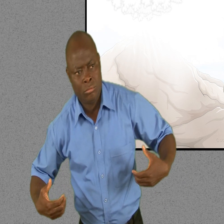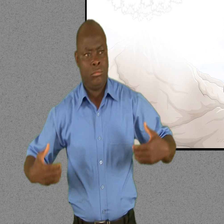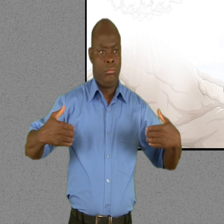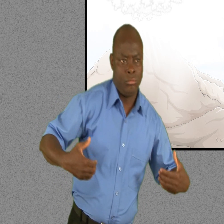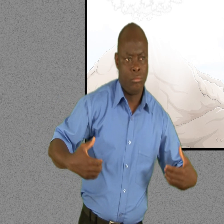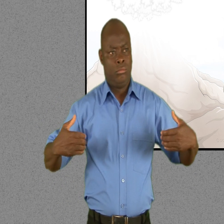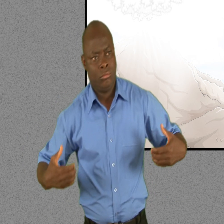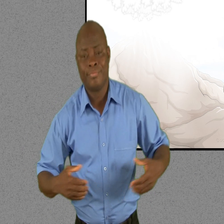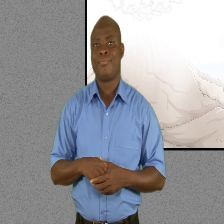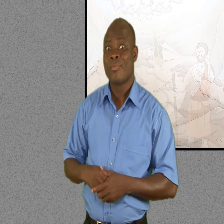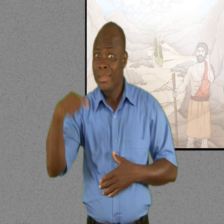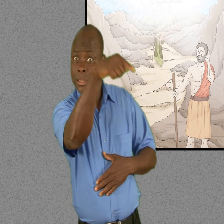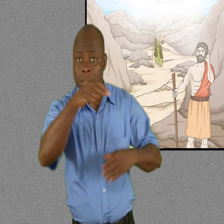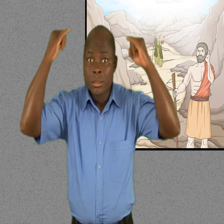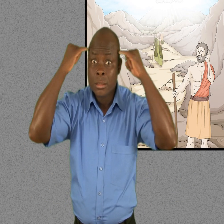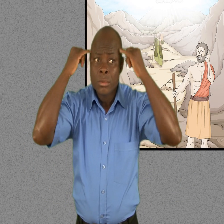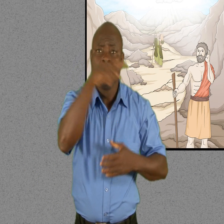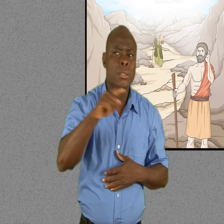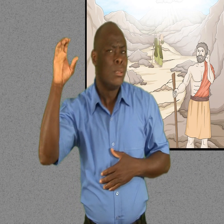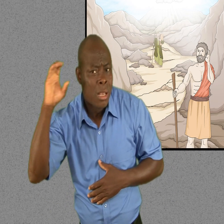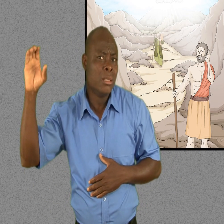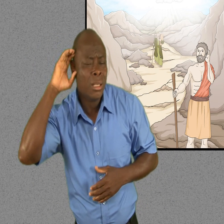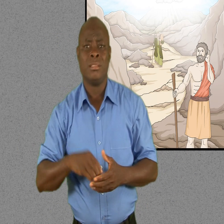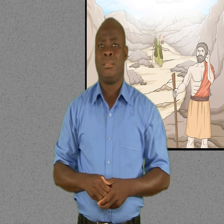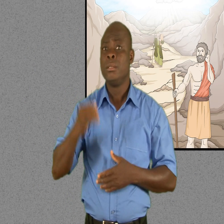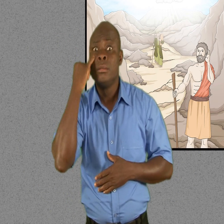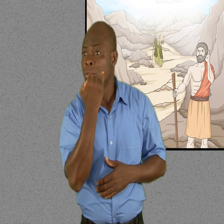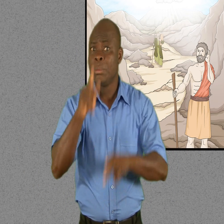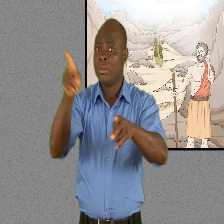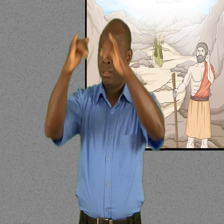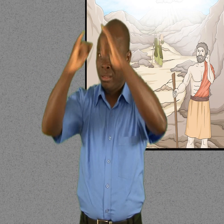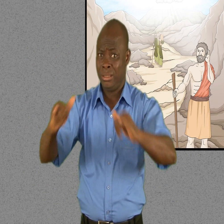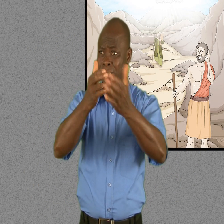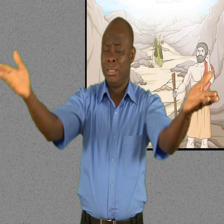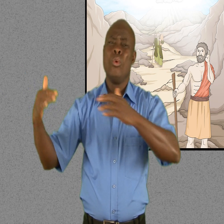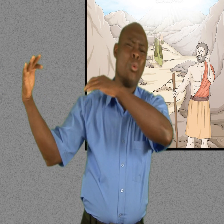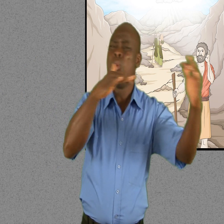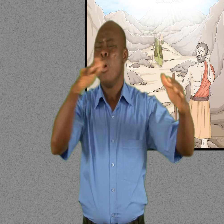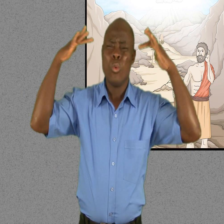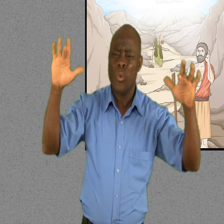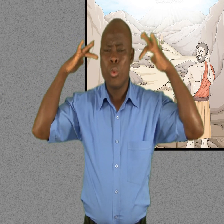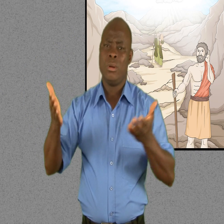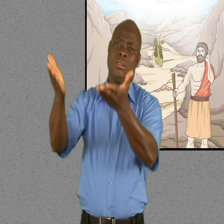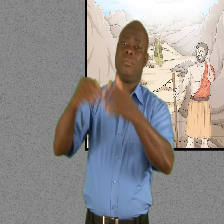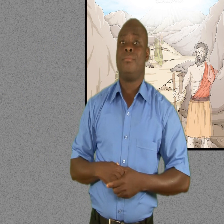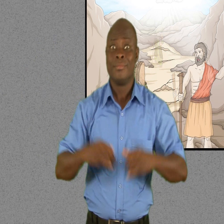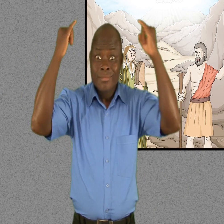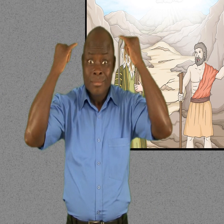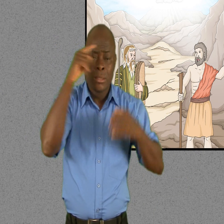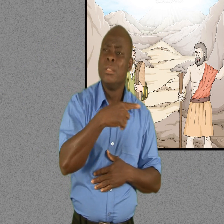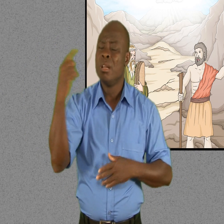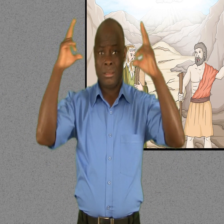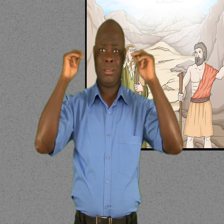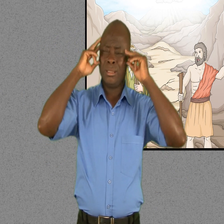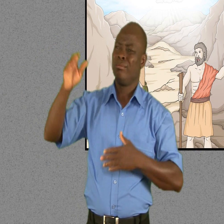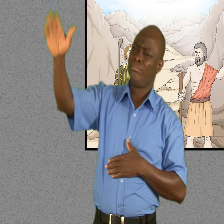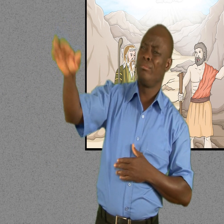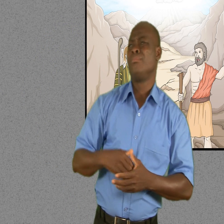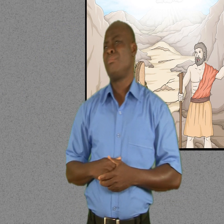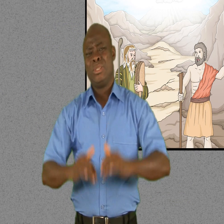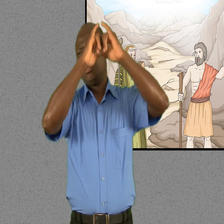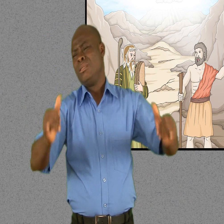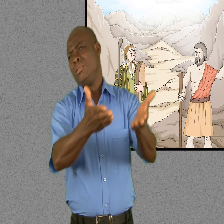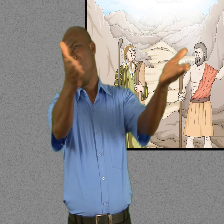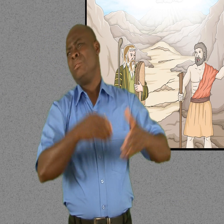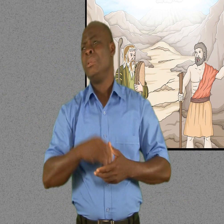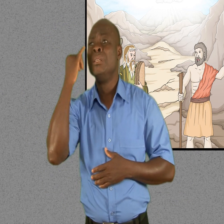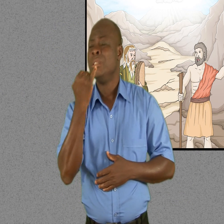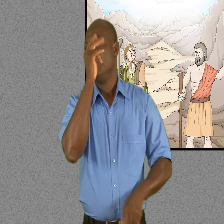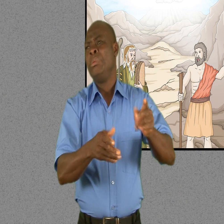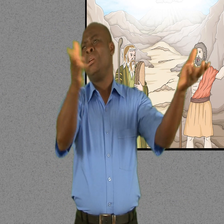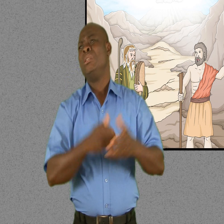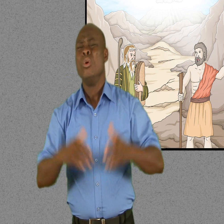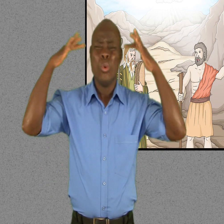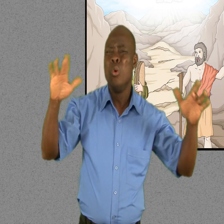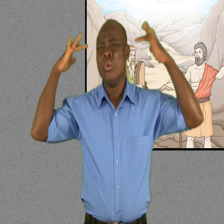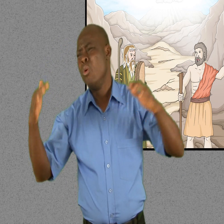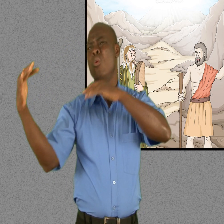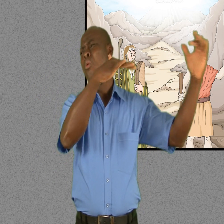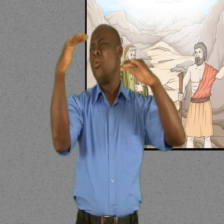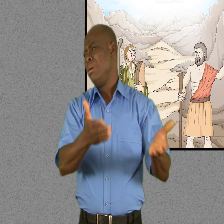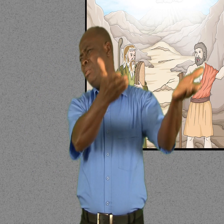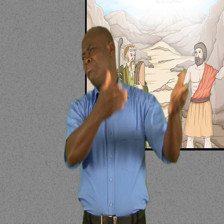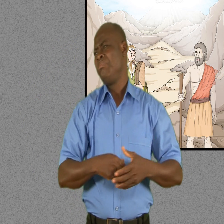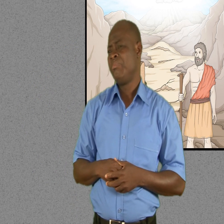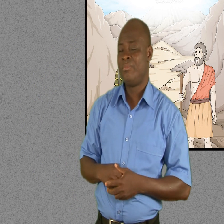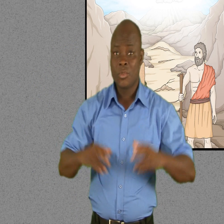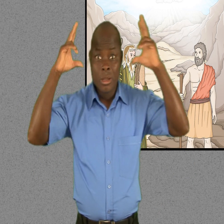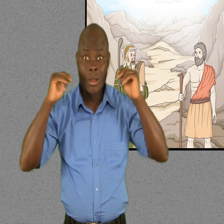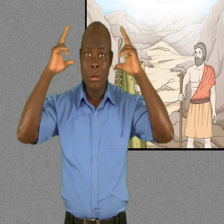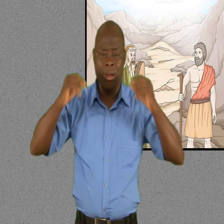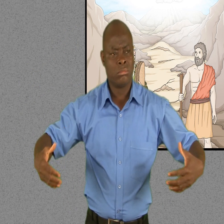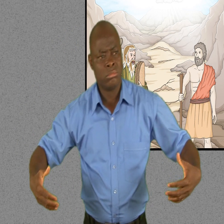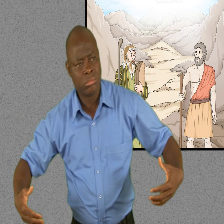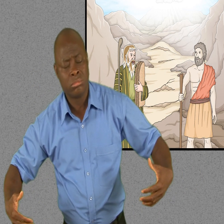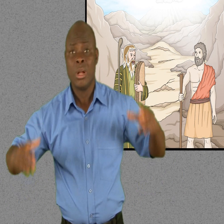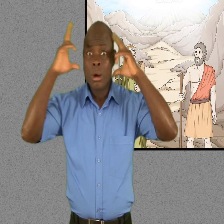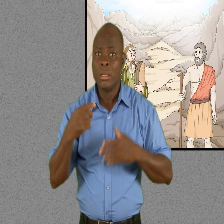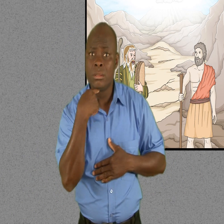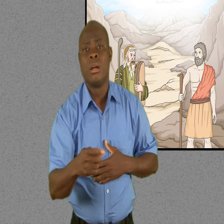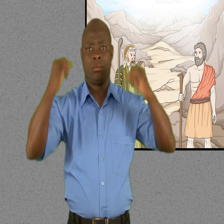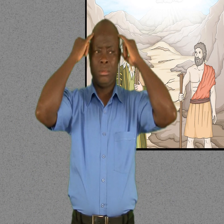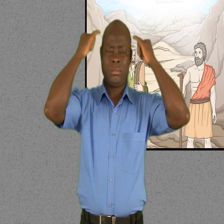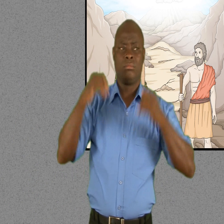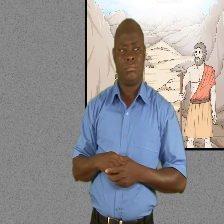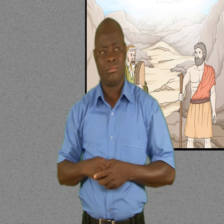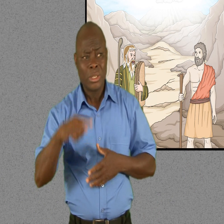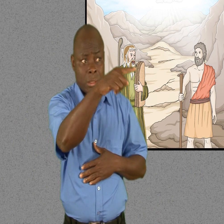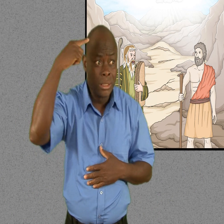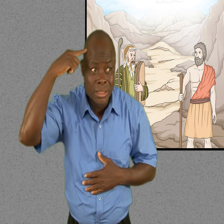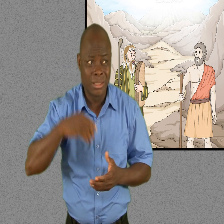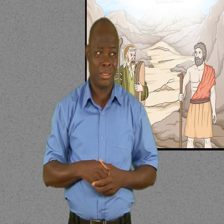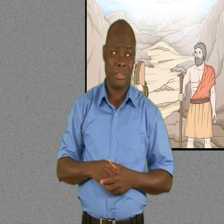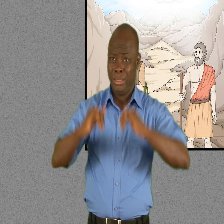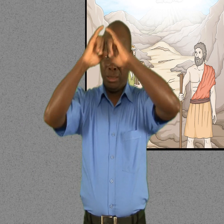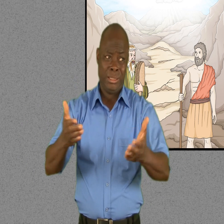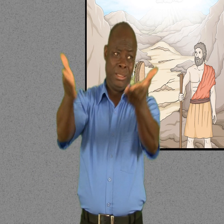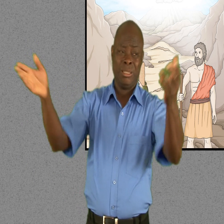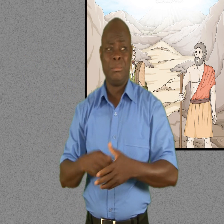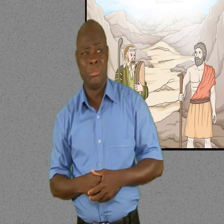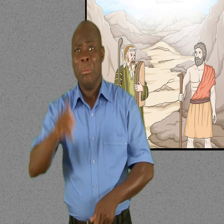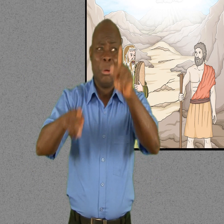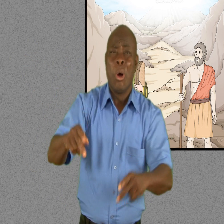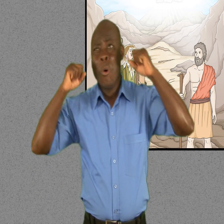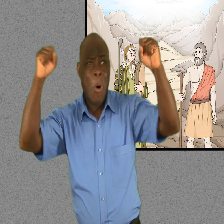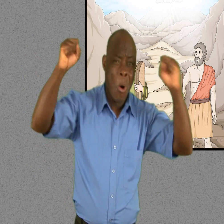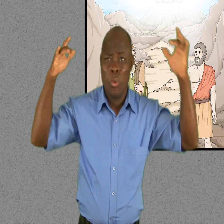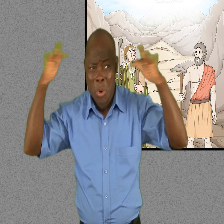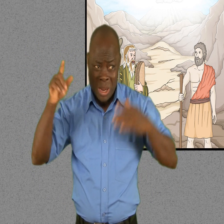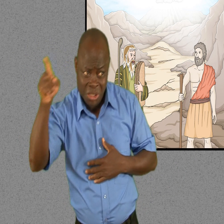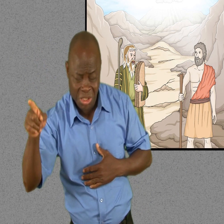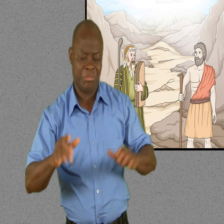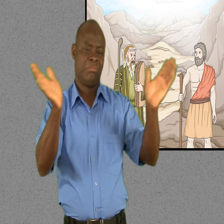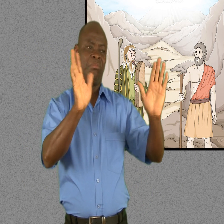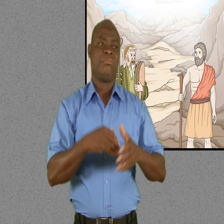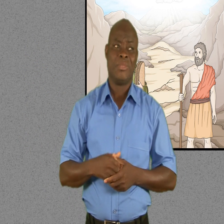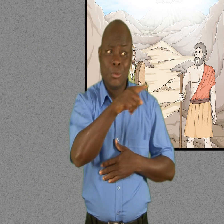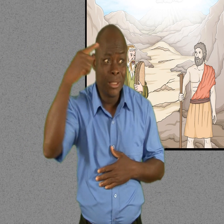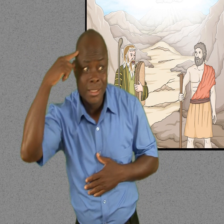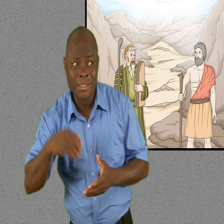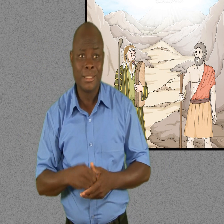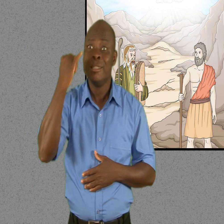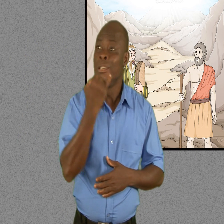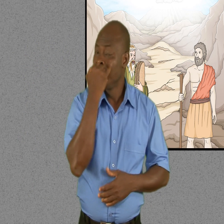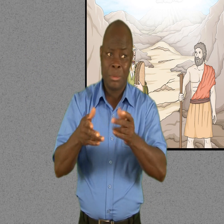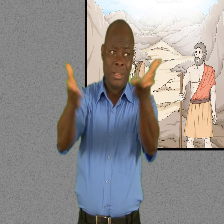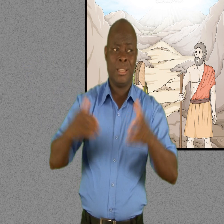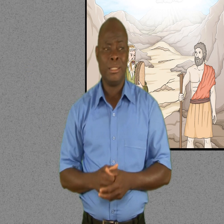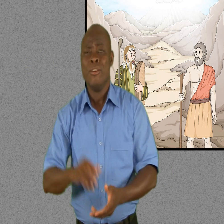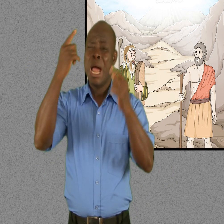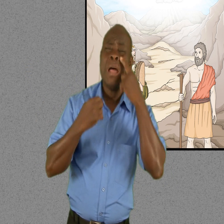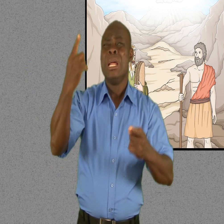When Joshua heard the sound of the people shouting, he said to Moses, “The sound of war is in the camp.”